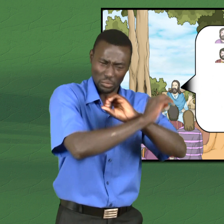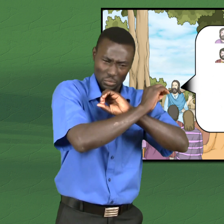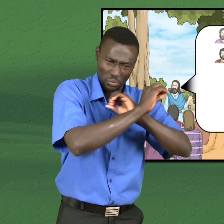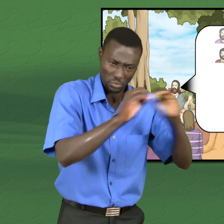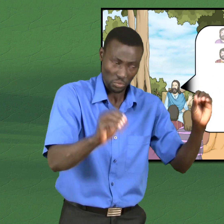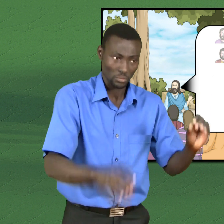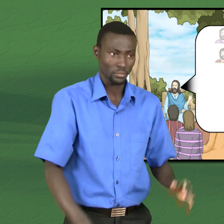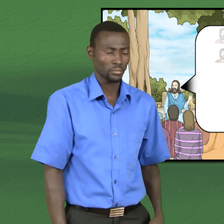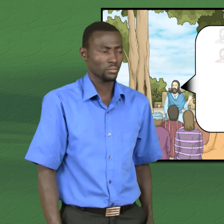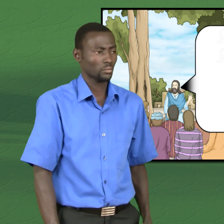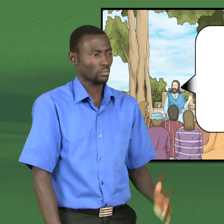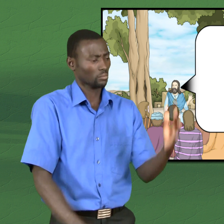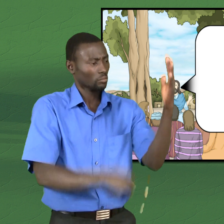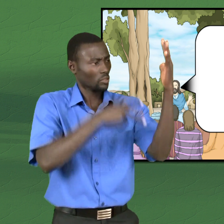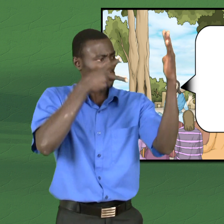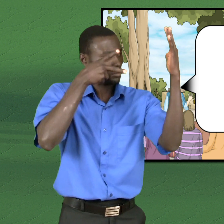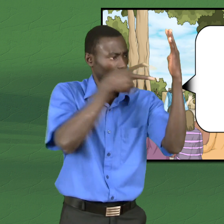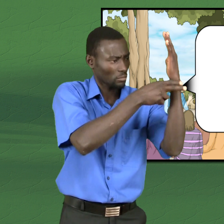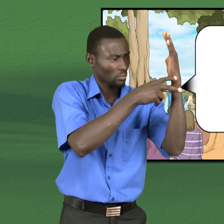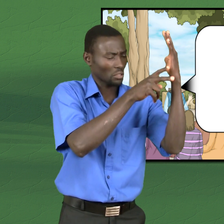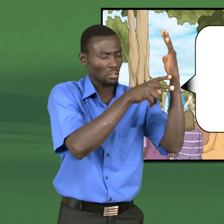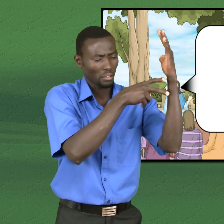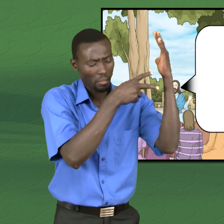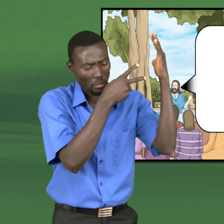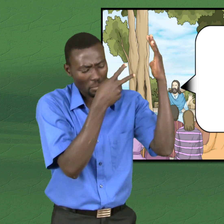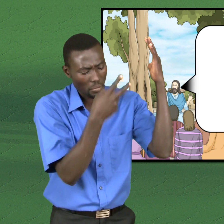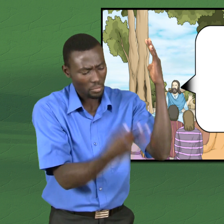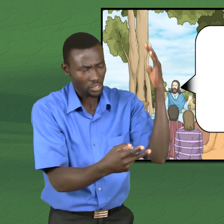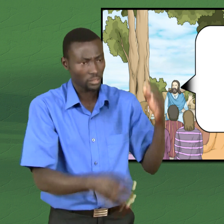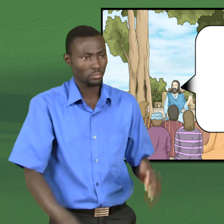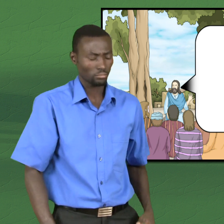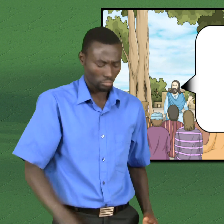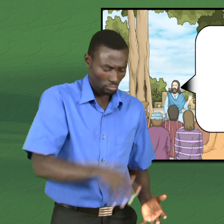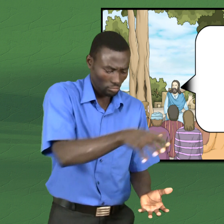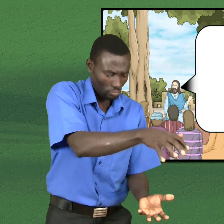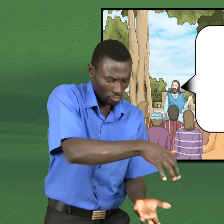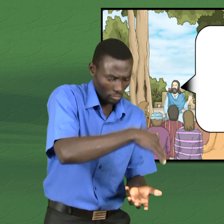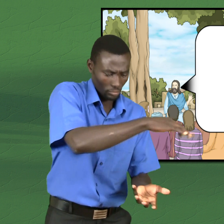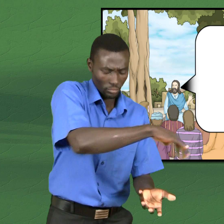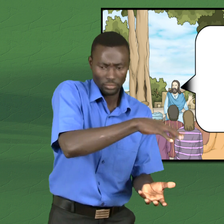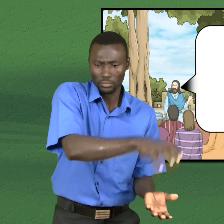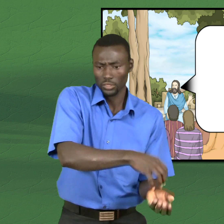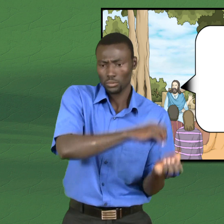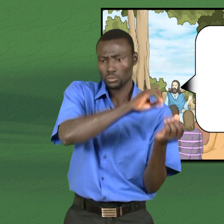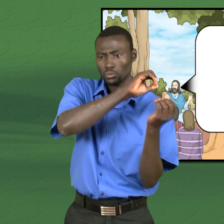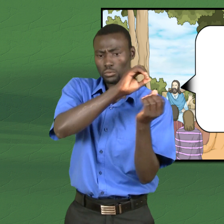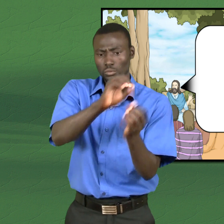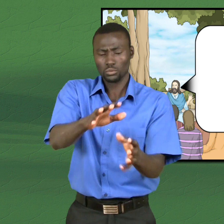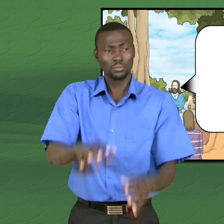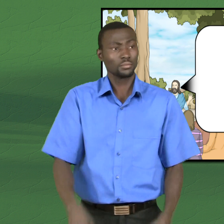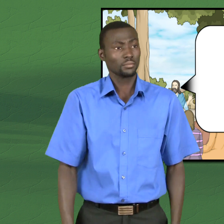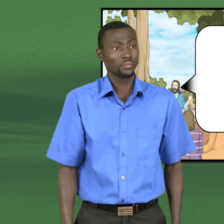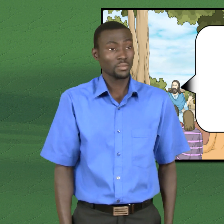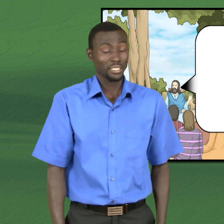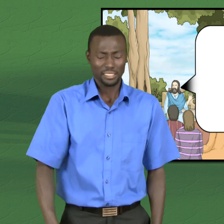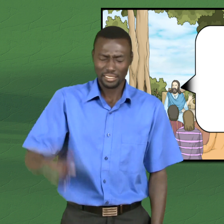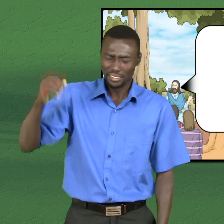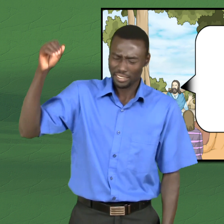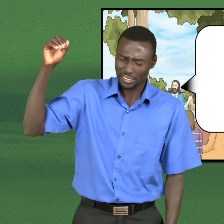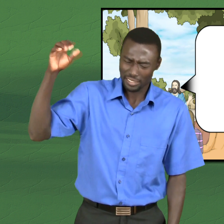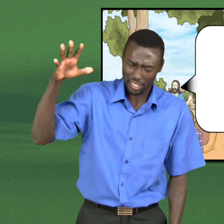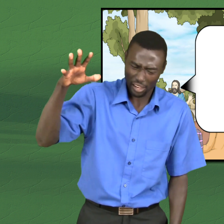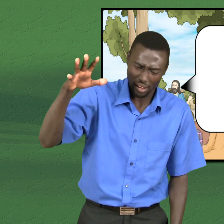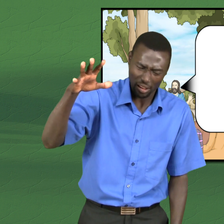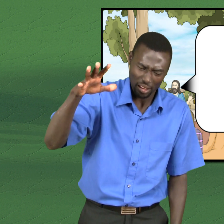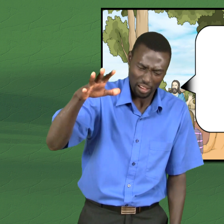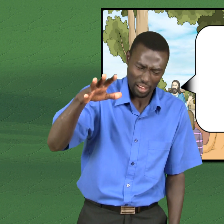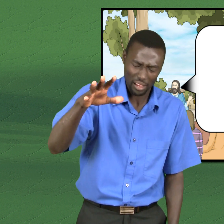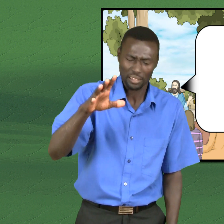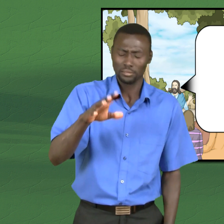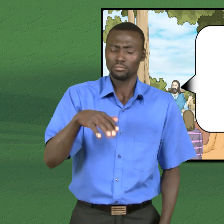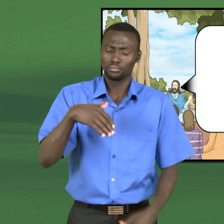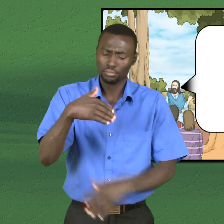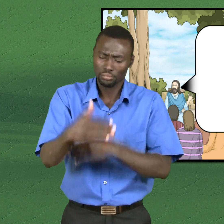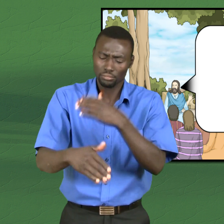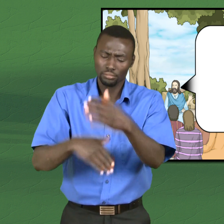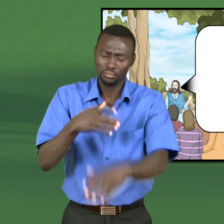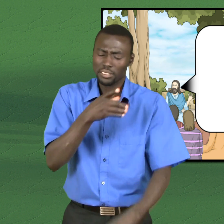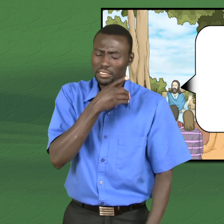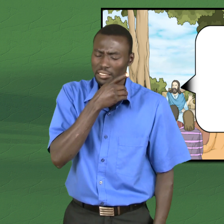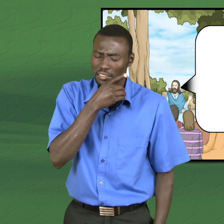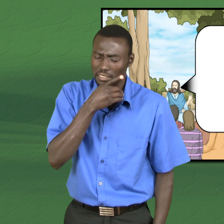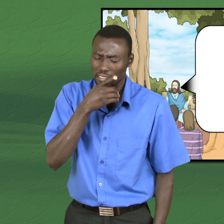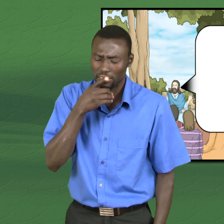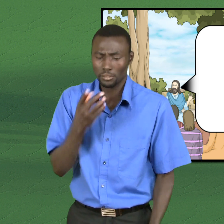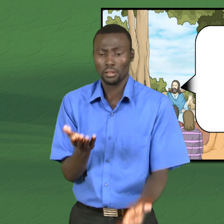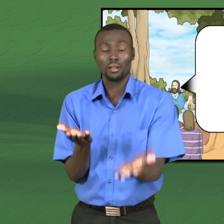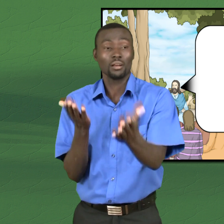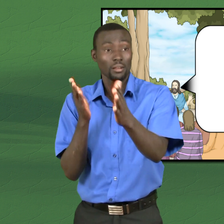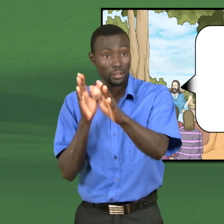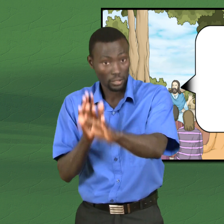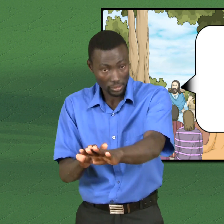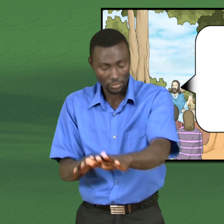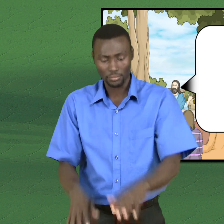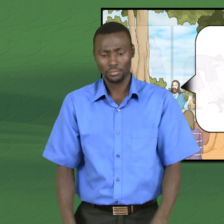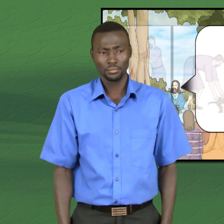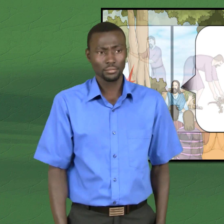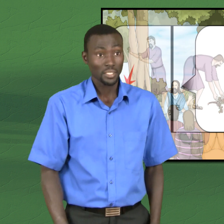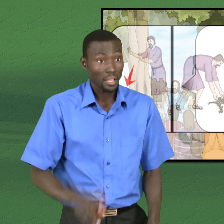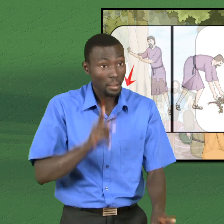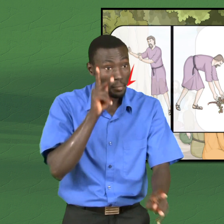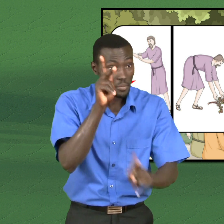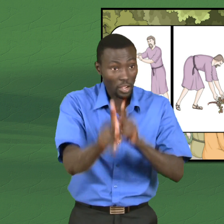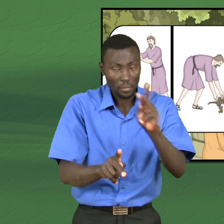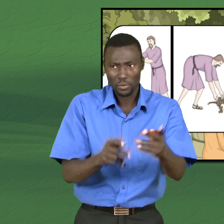If anyone does not remain in Me, he is like a branch that is thrown away and withers.